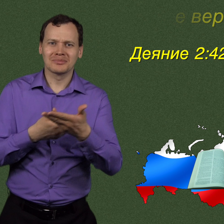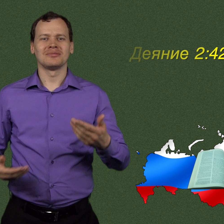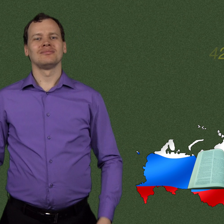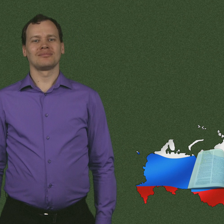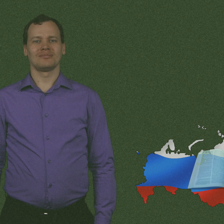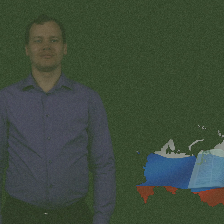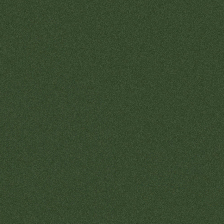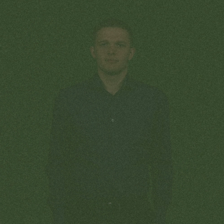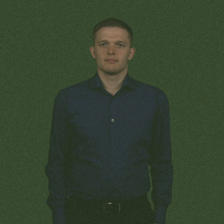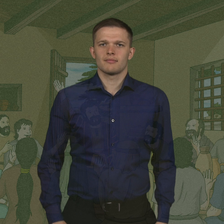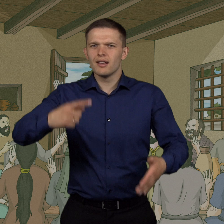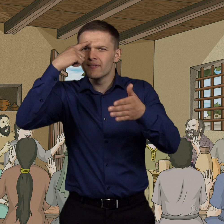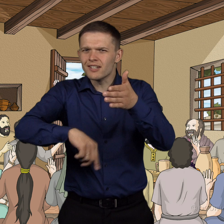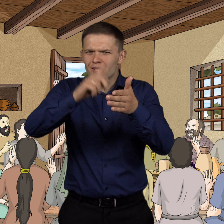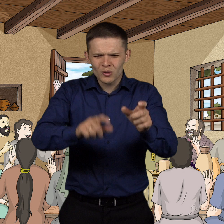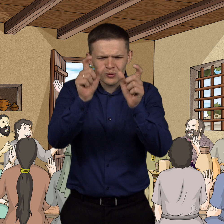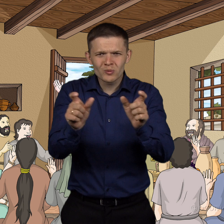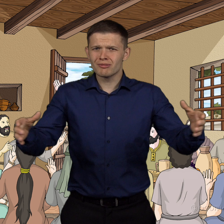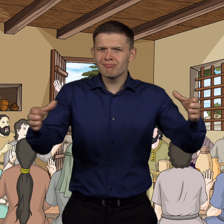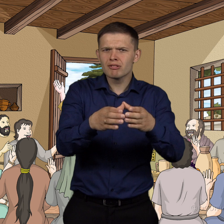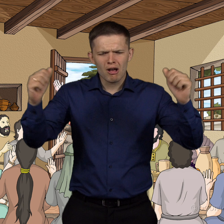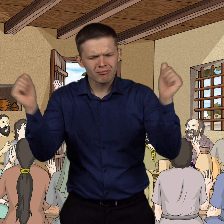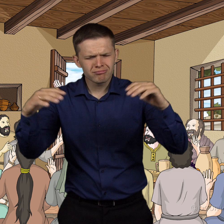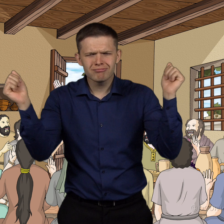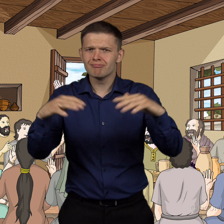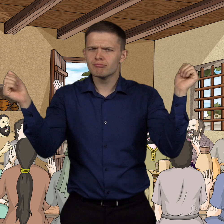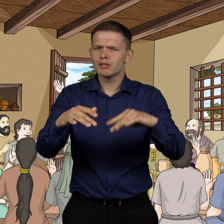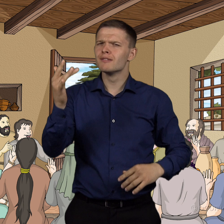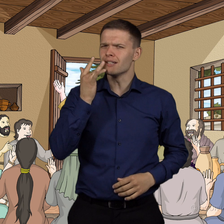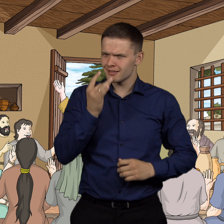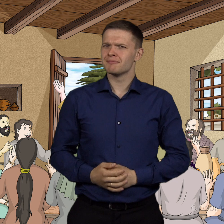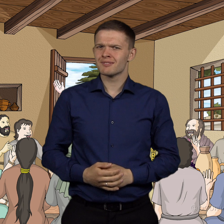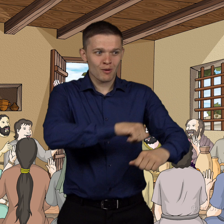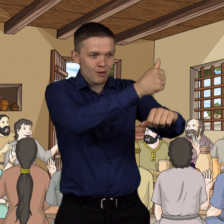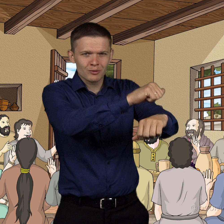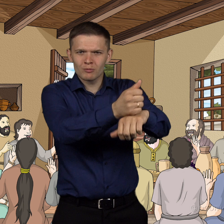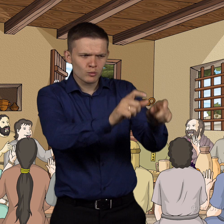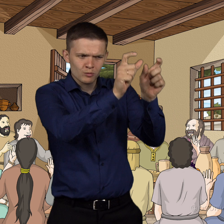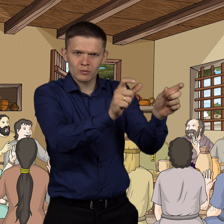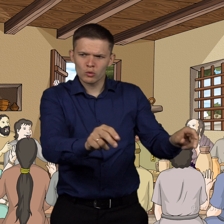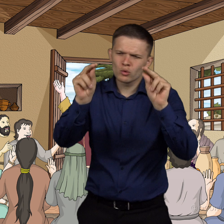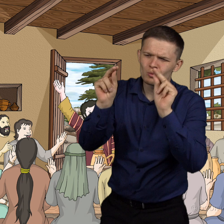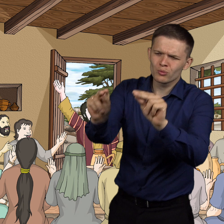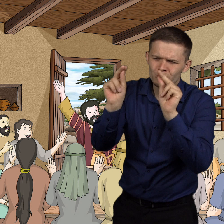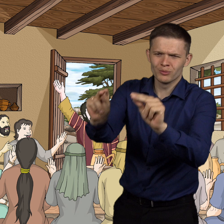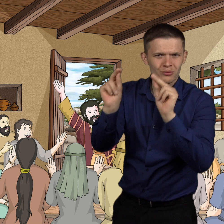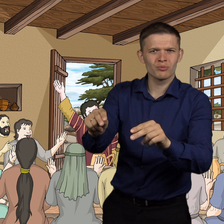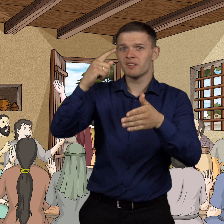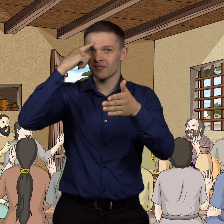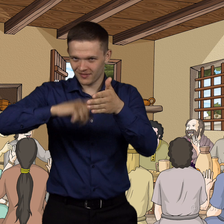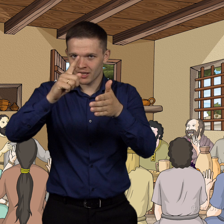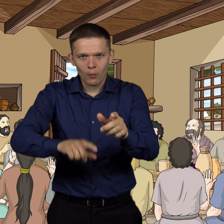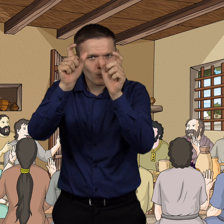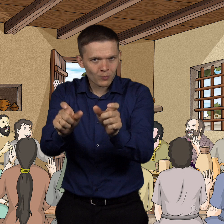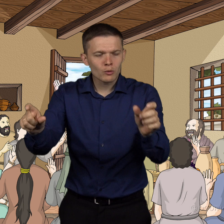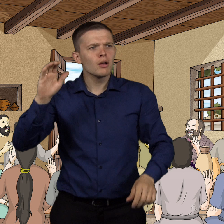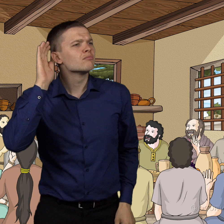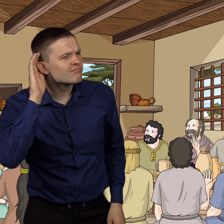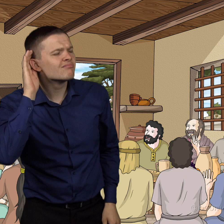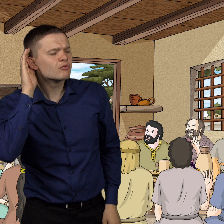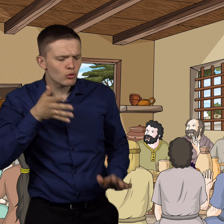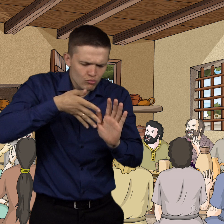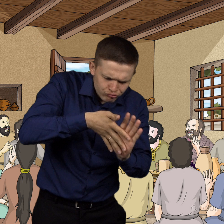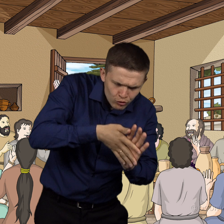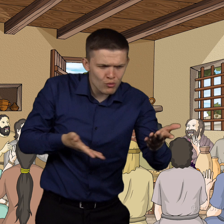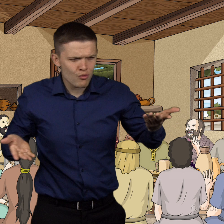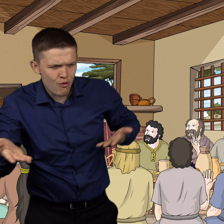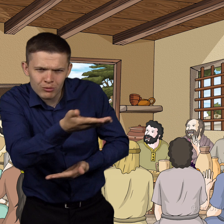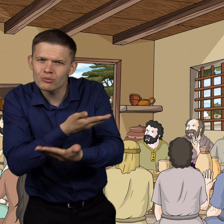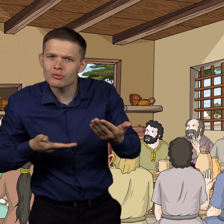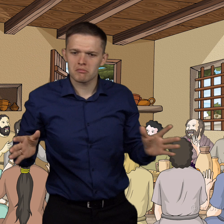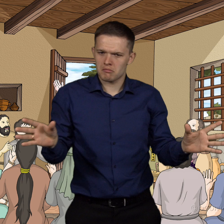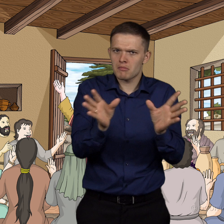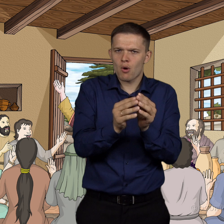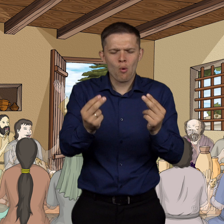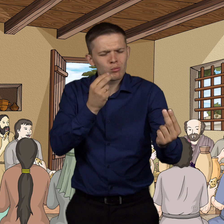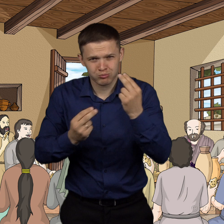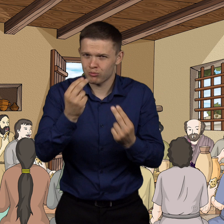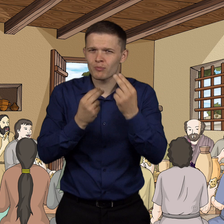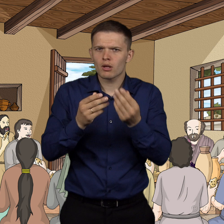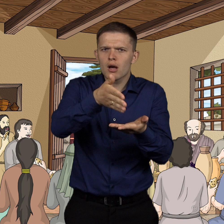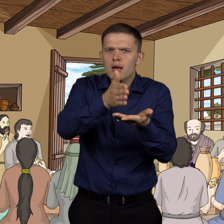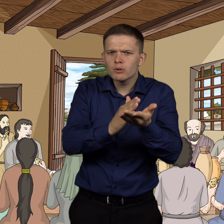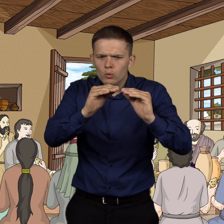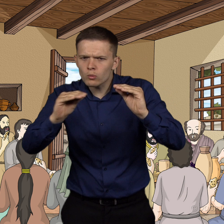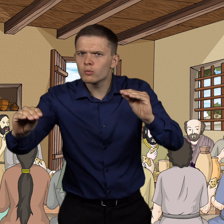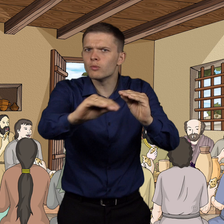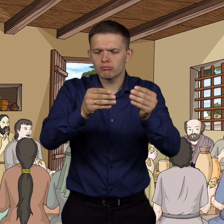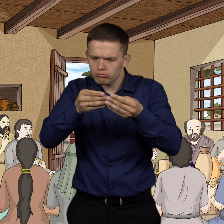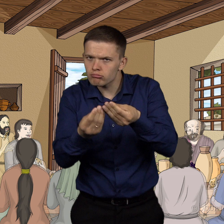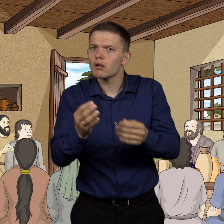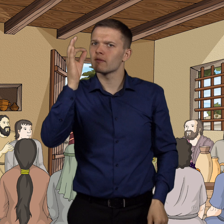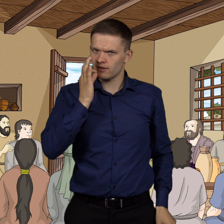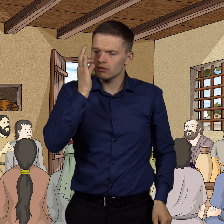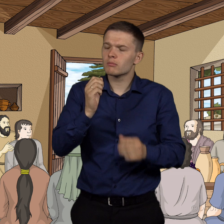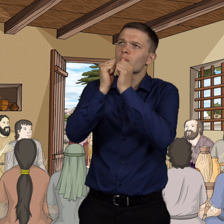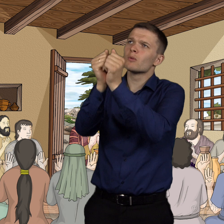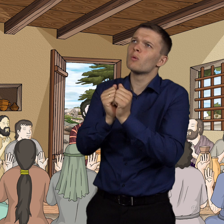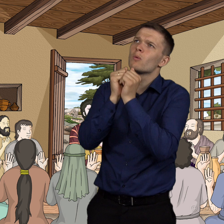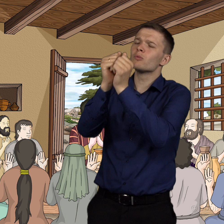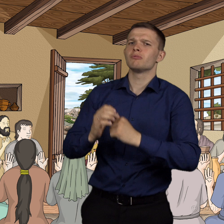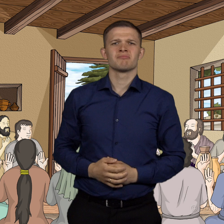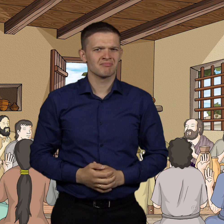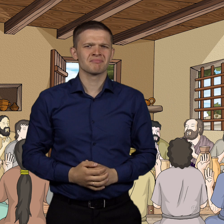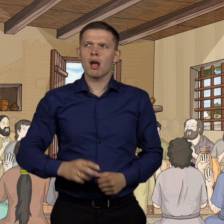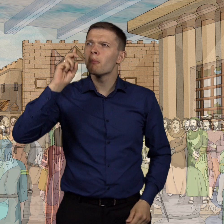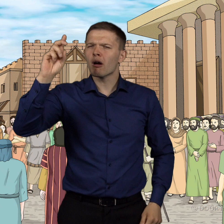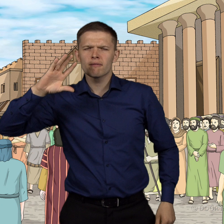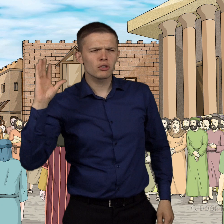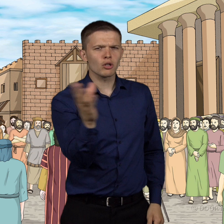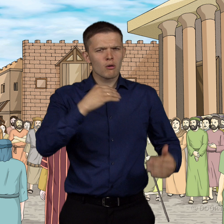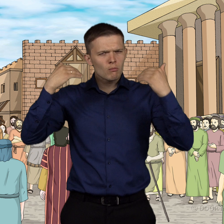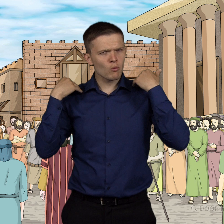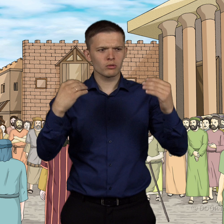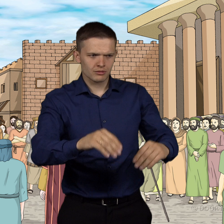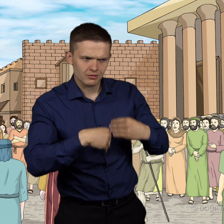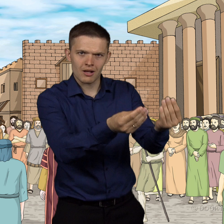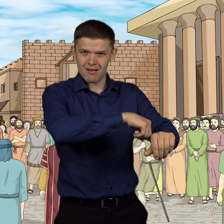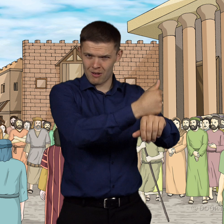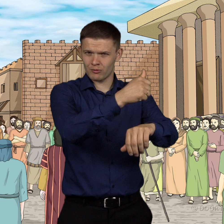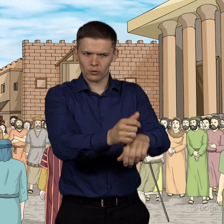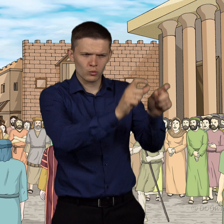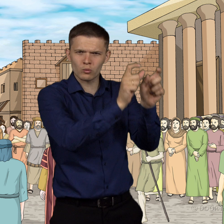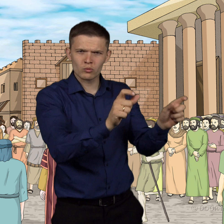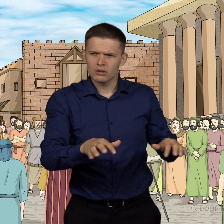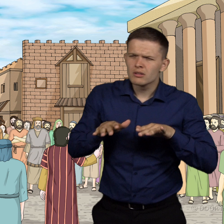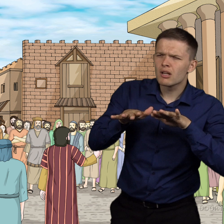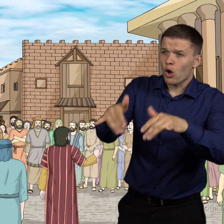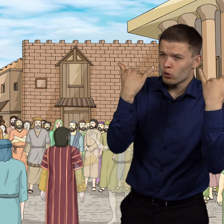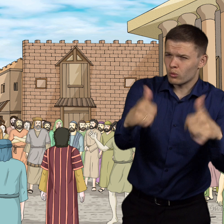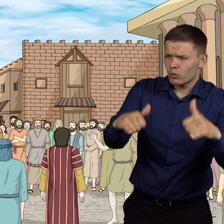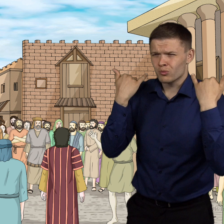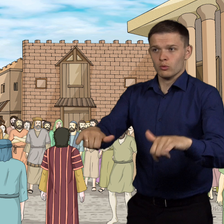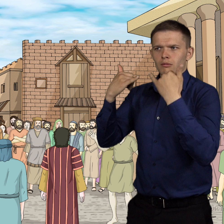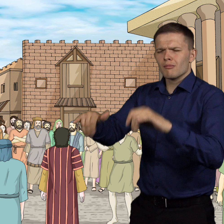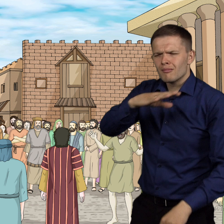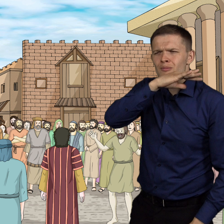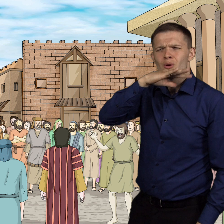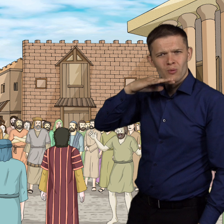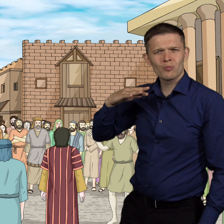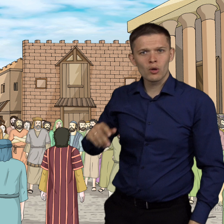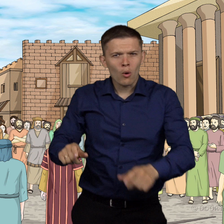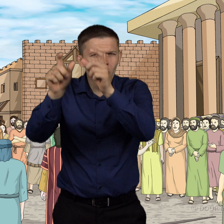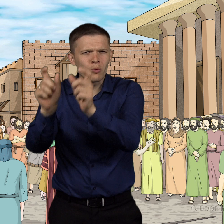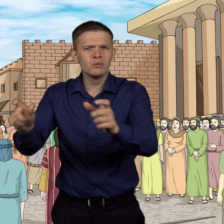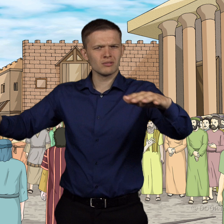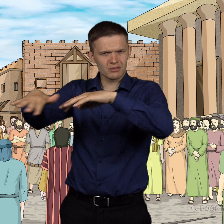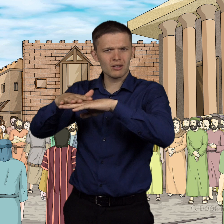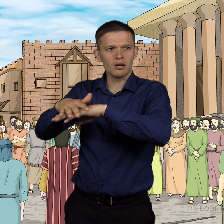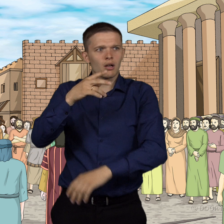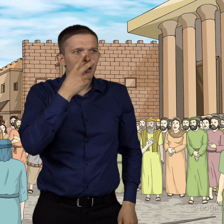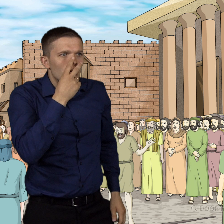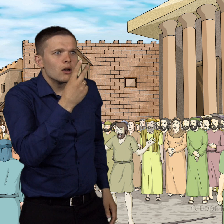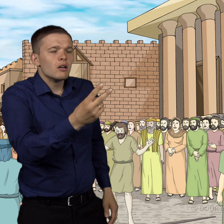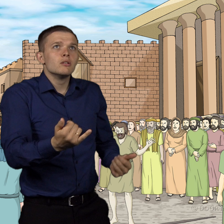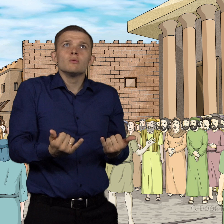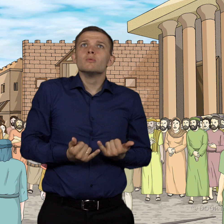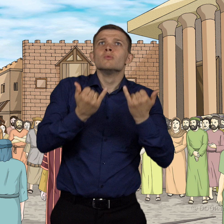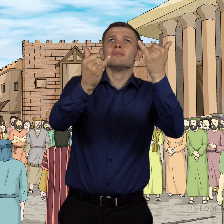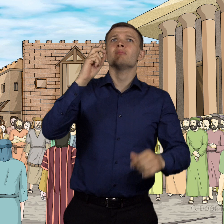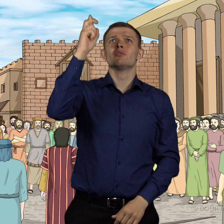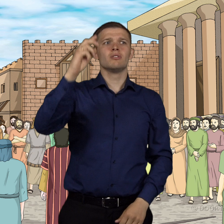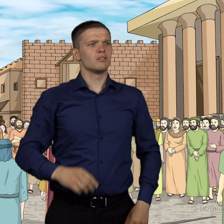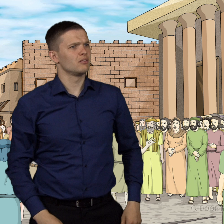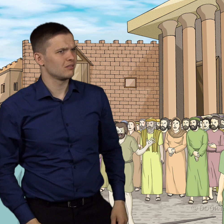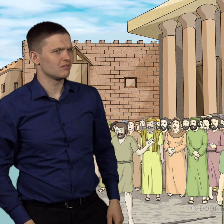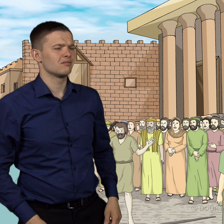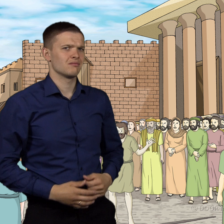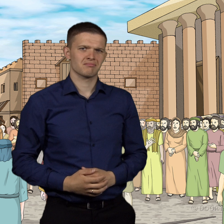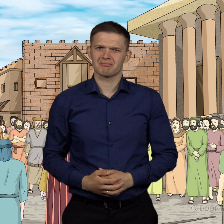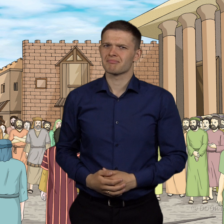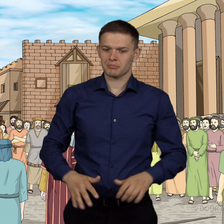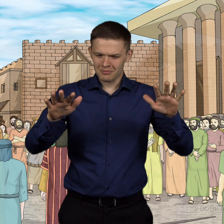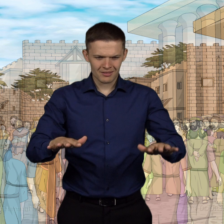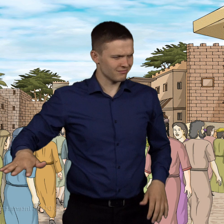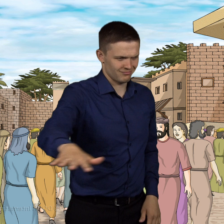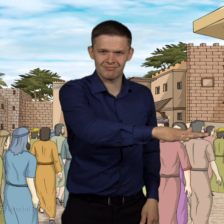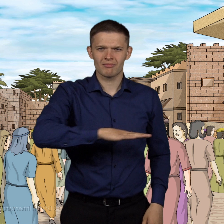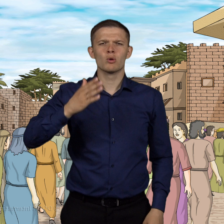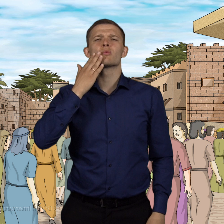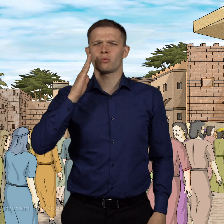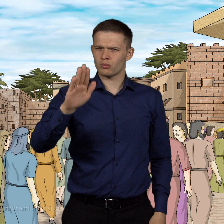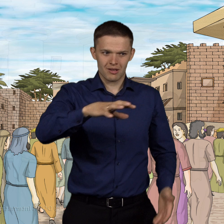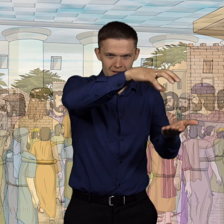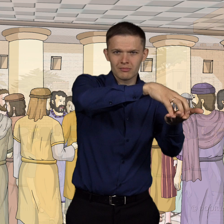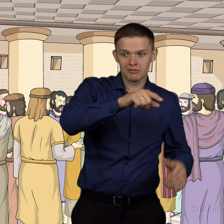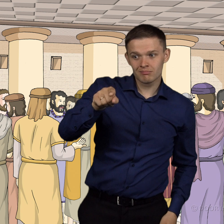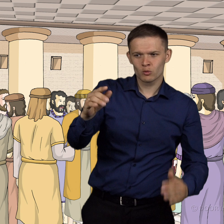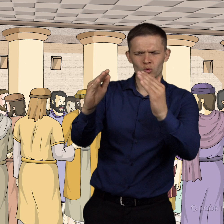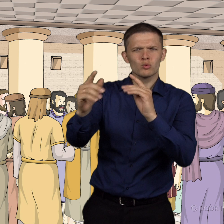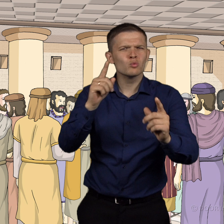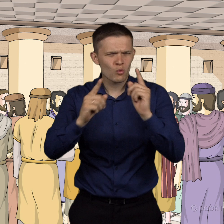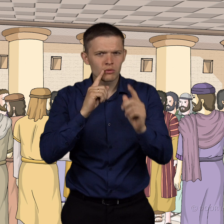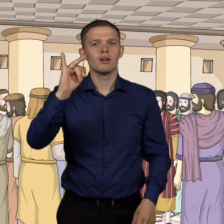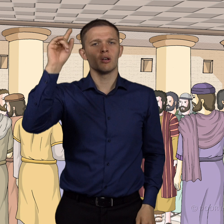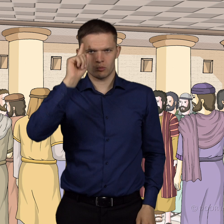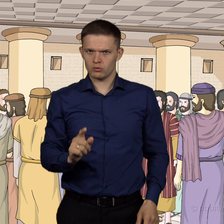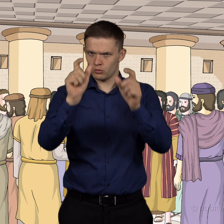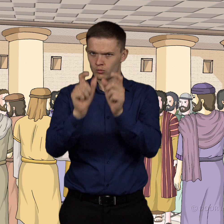They devoted themselves to the apostles’ teaching and to the fellowship, to the breaking of bread and to prayer. A sense of awe came over everyone, and the apostles performed many wonders and signs.